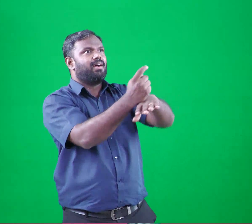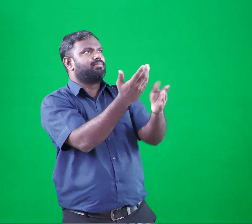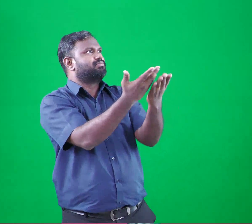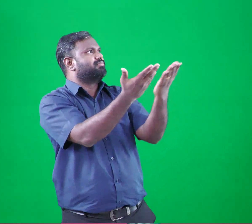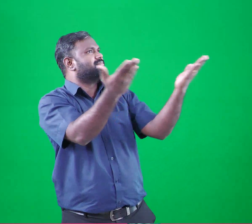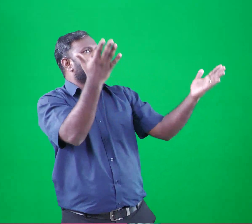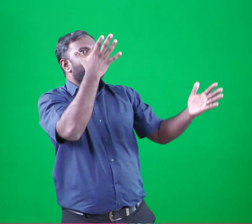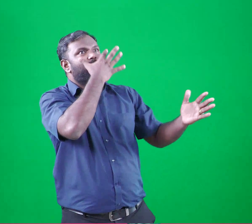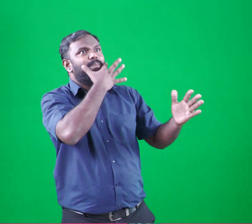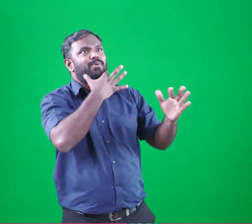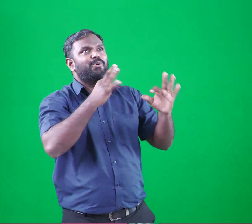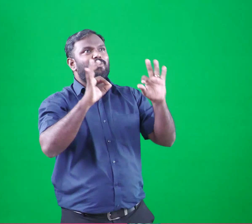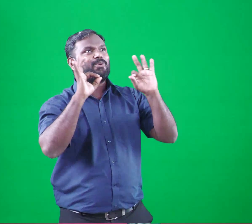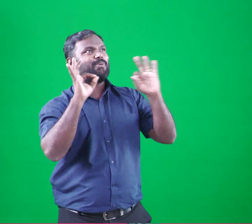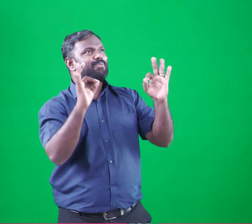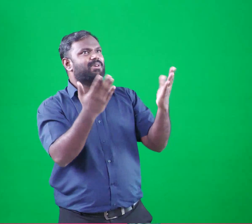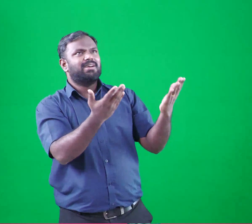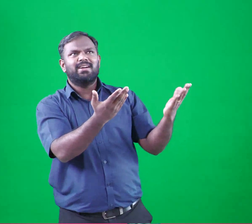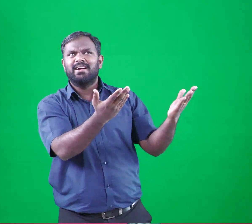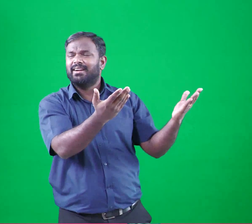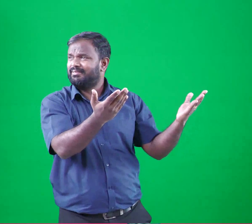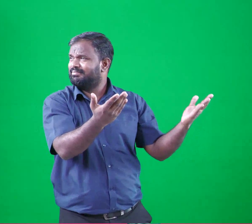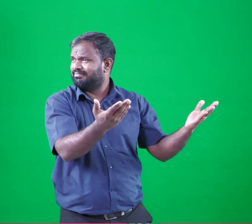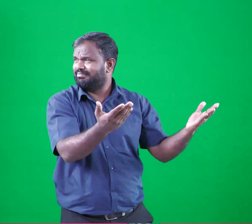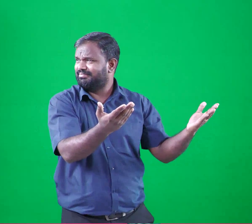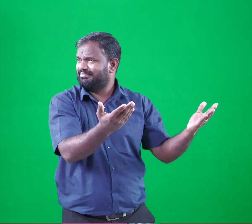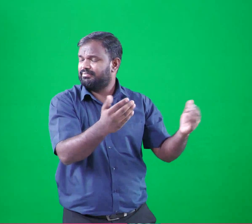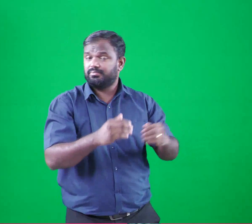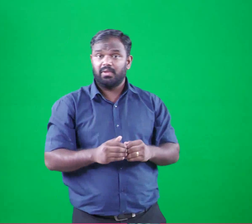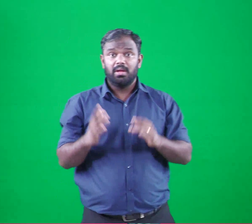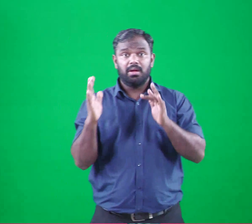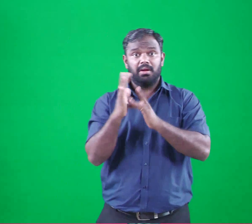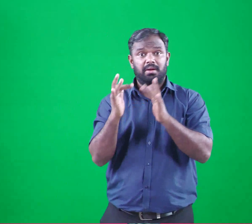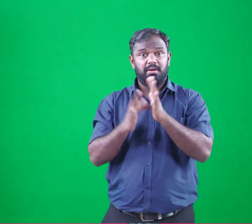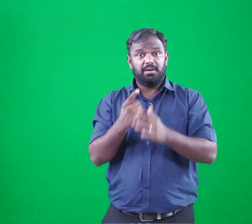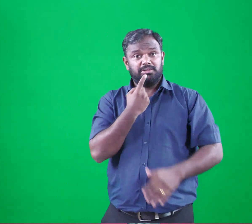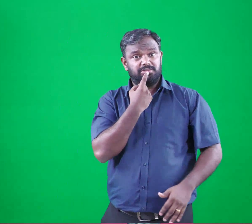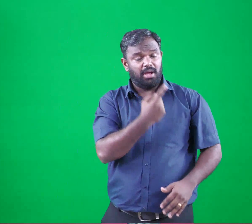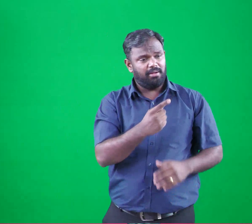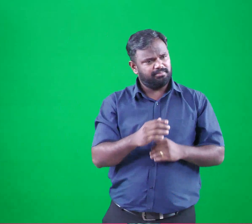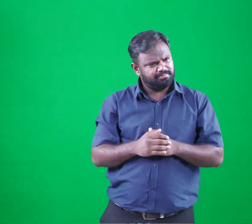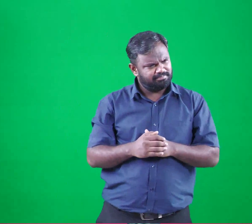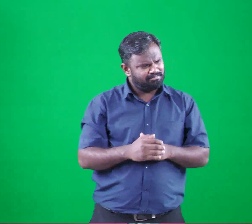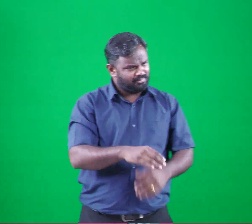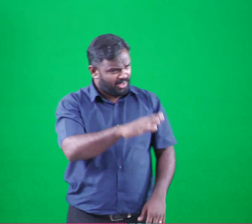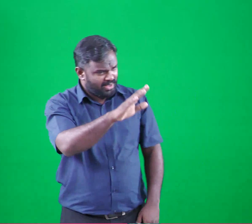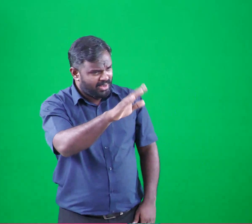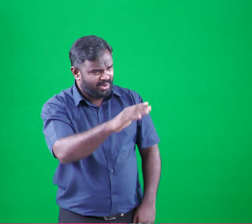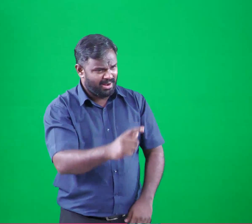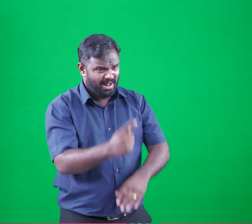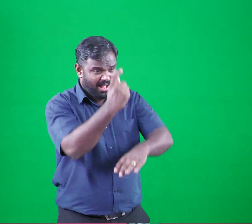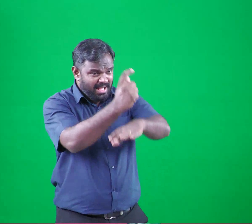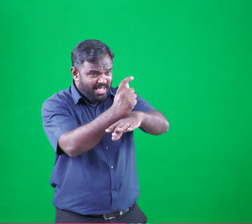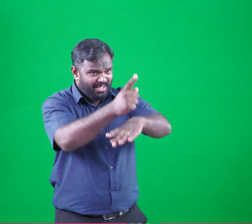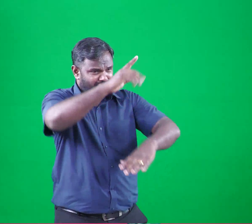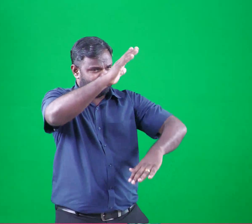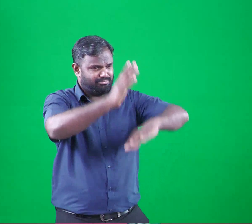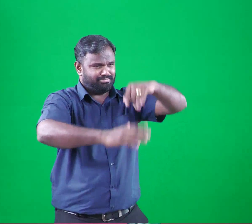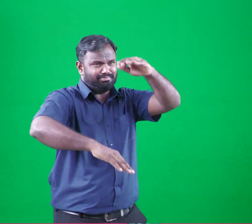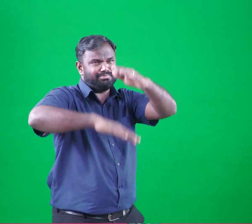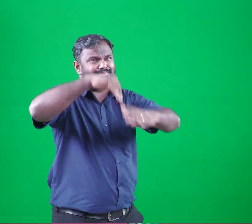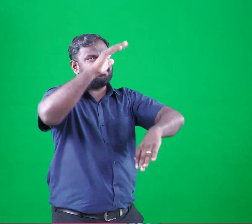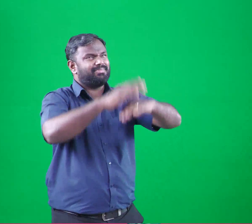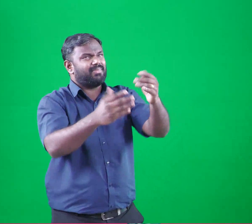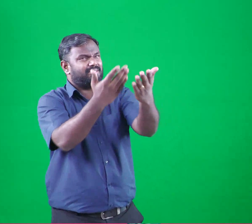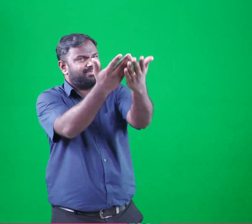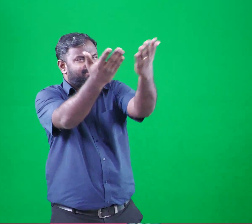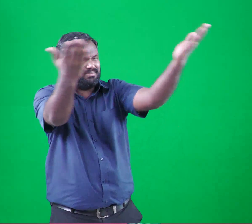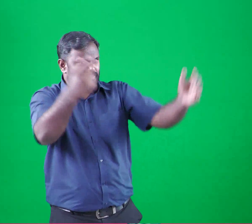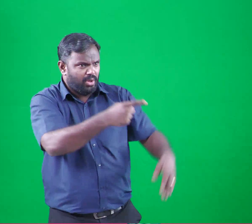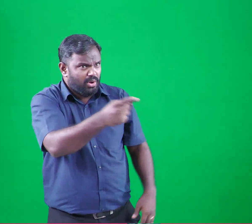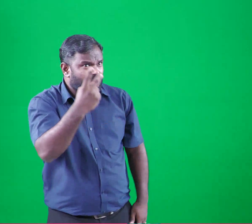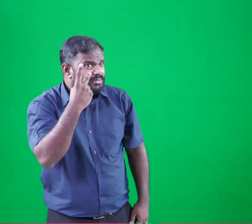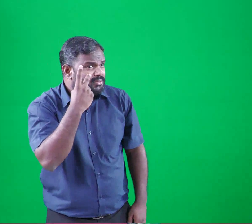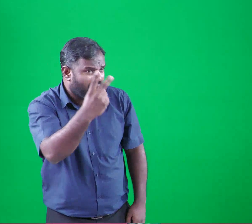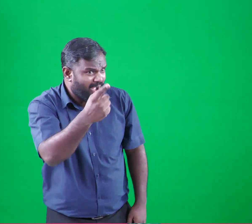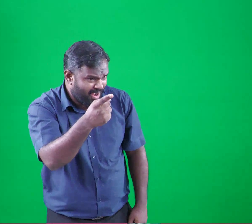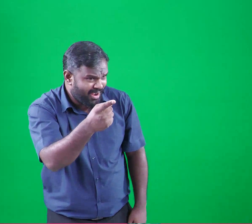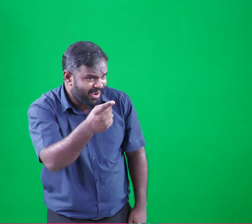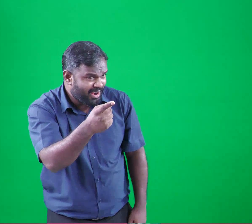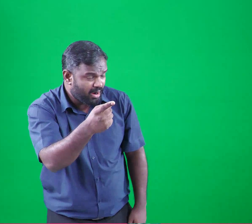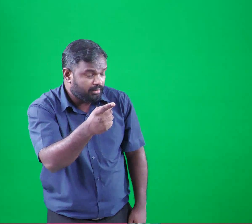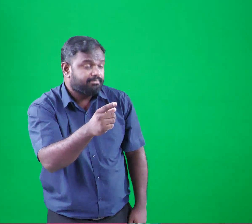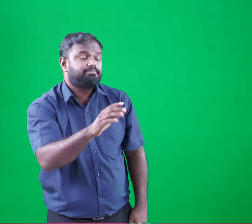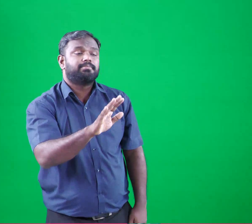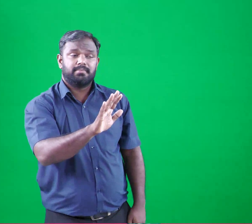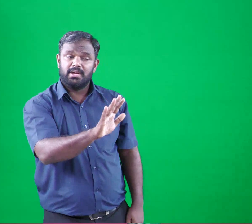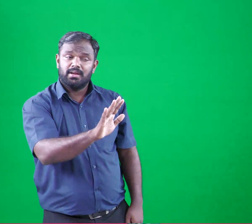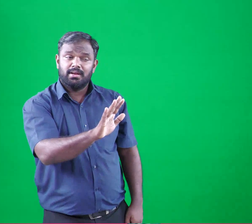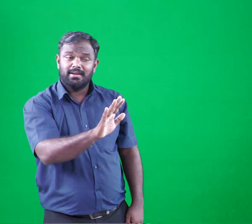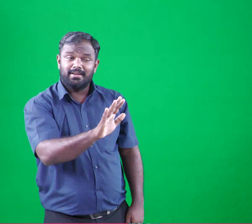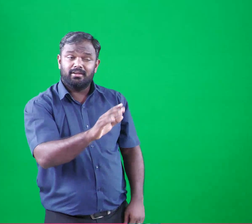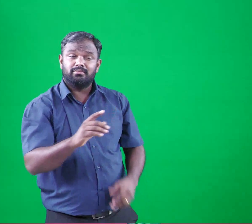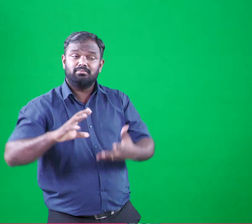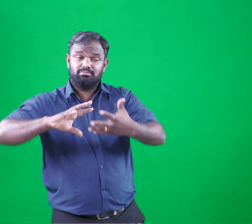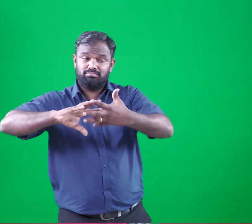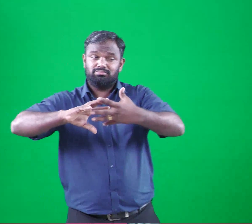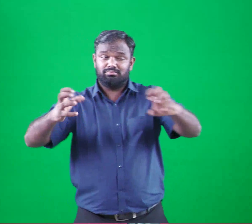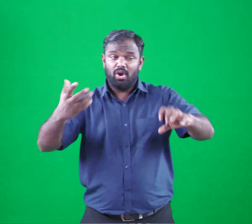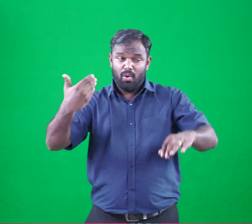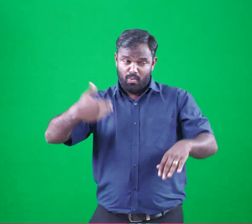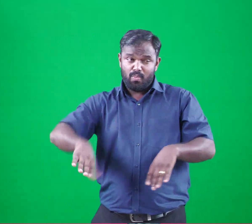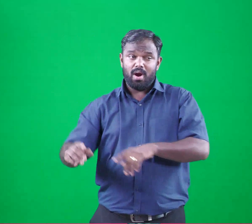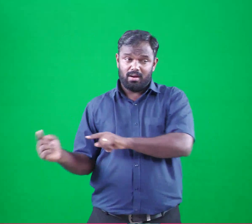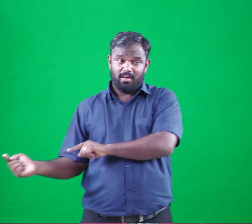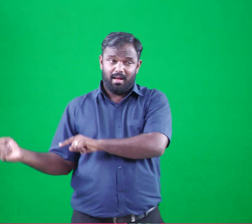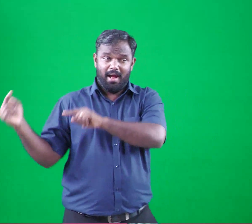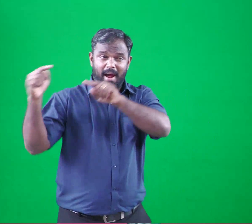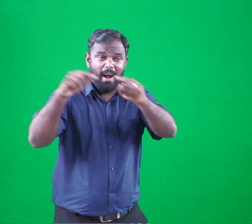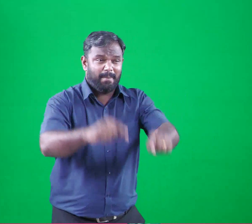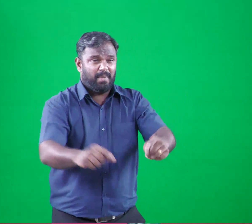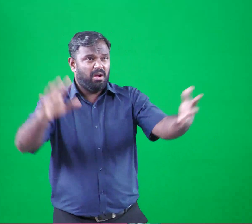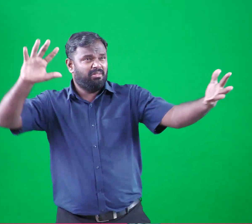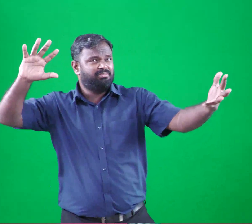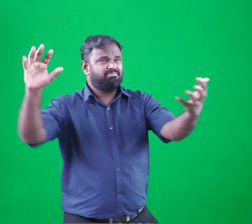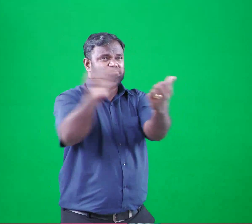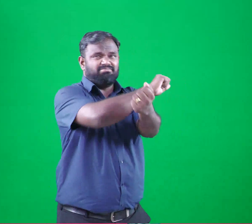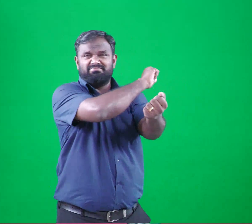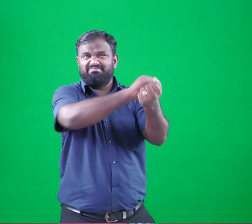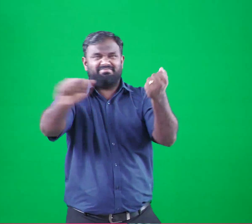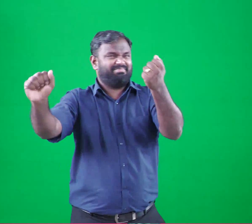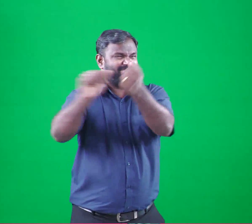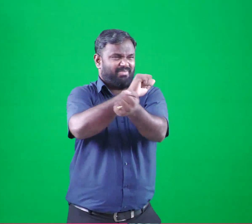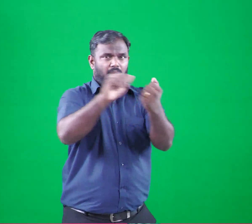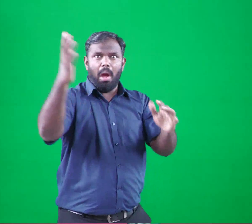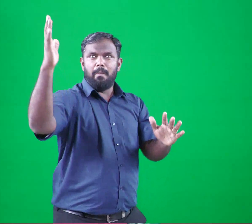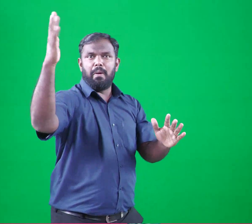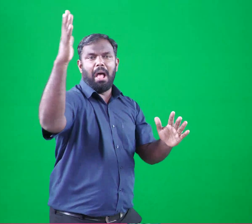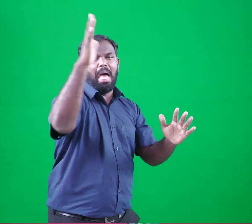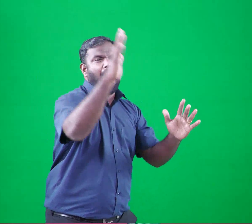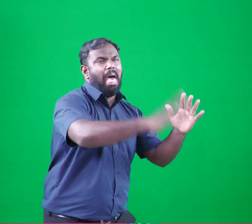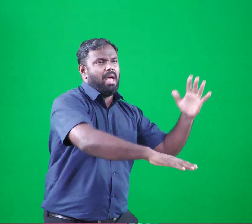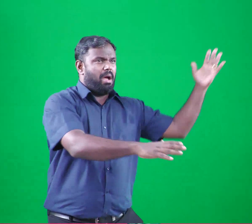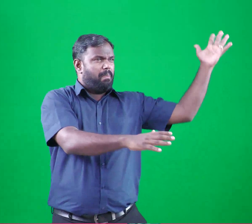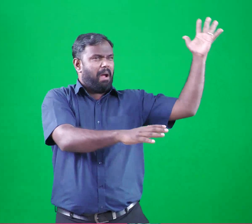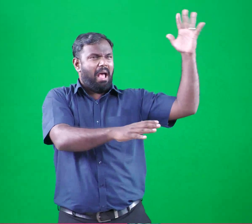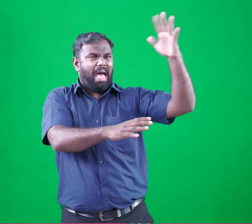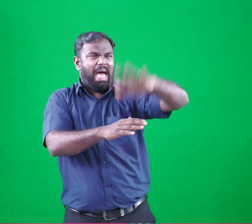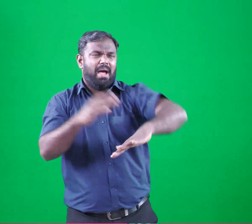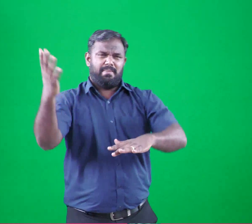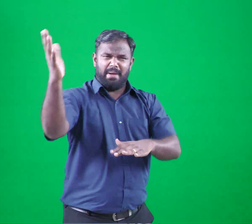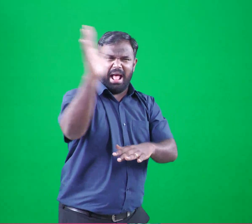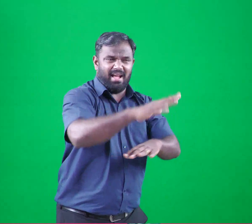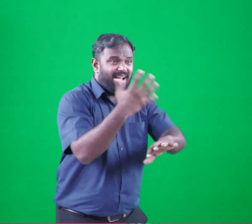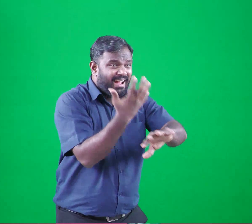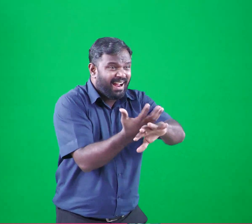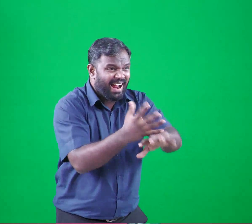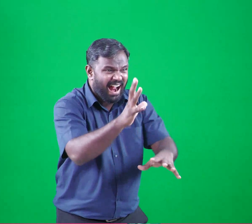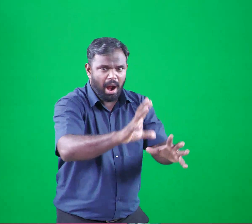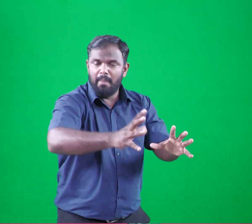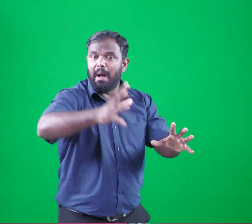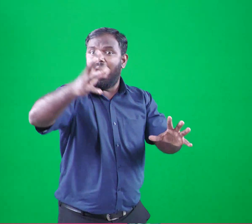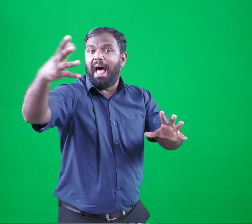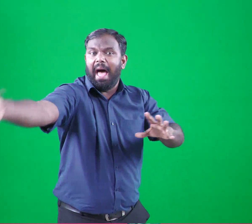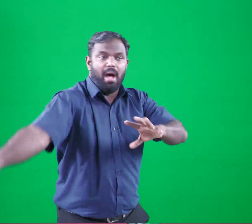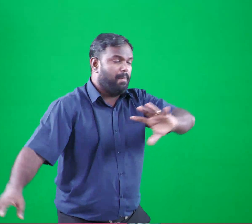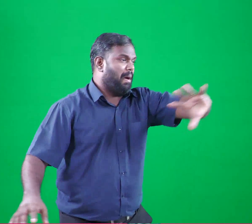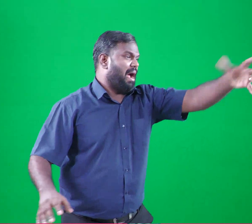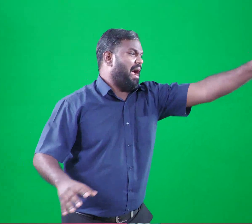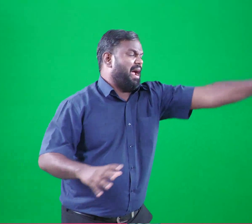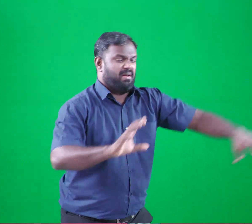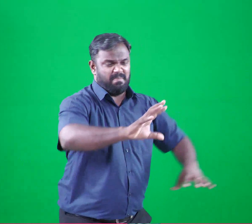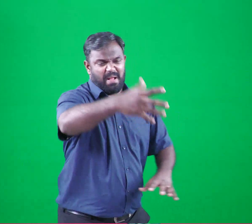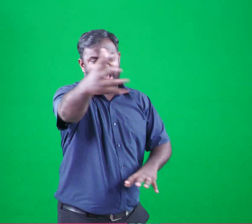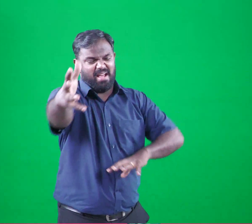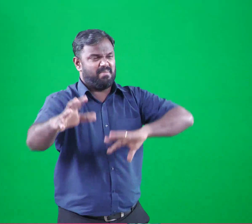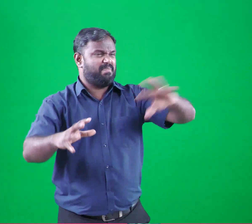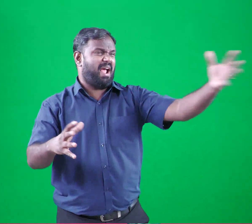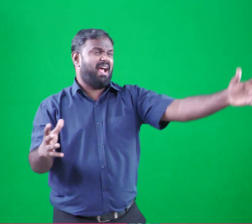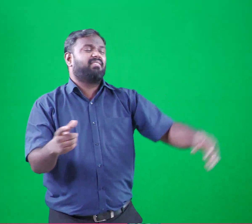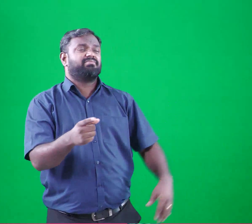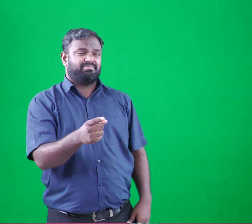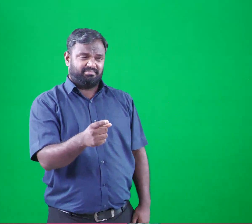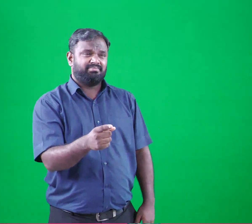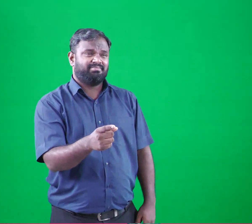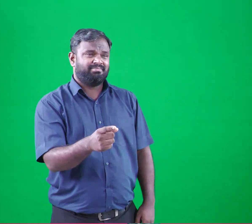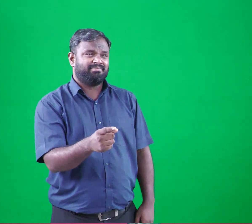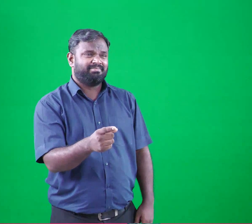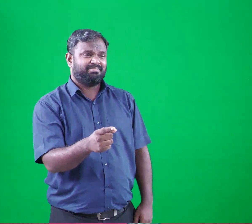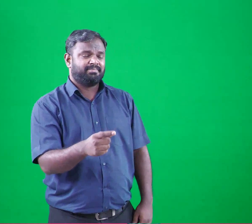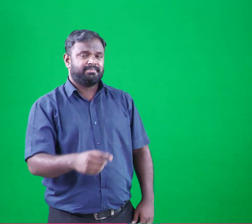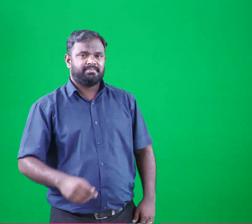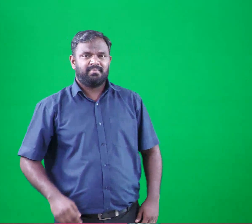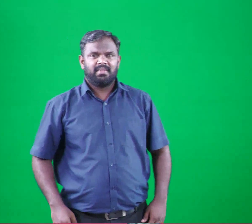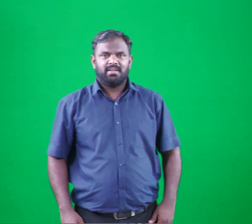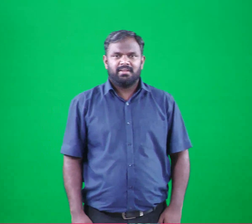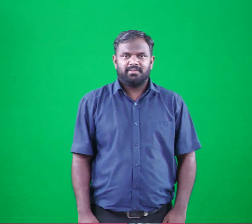"Do you see all these great buildings?" Jesus replied. " Not one stone here will be left on another;